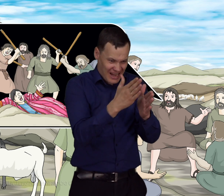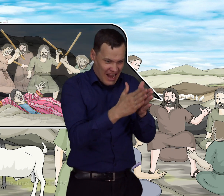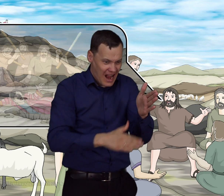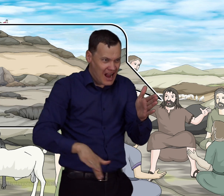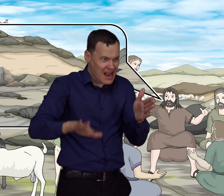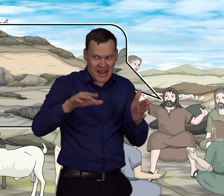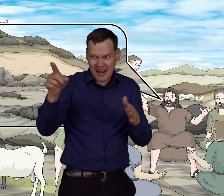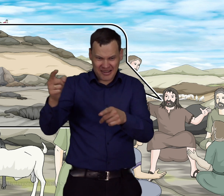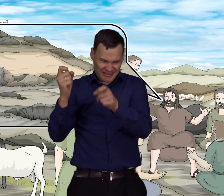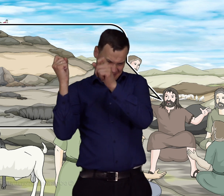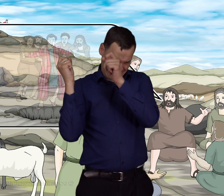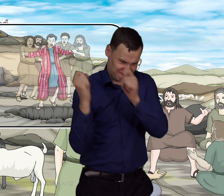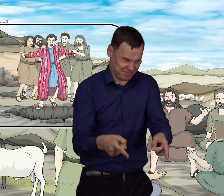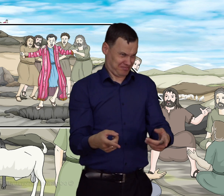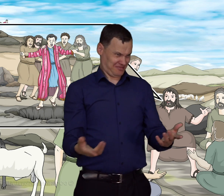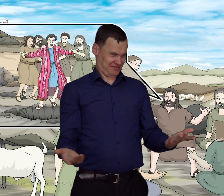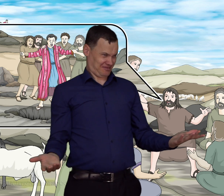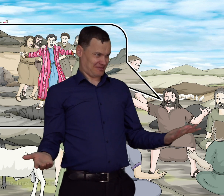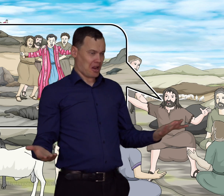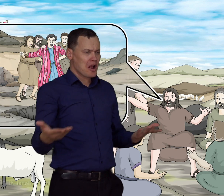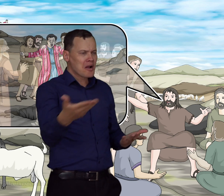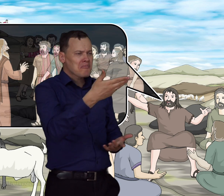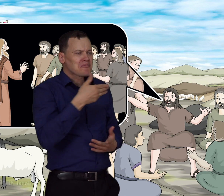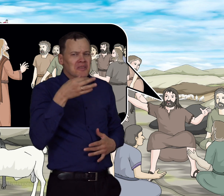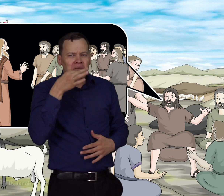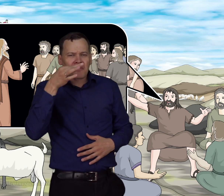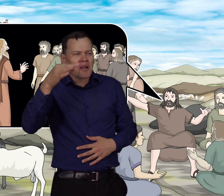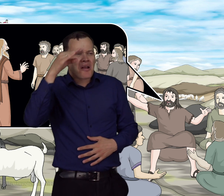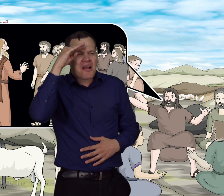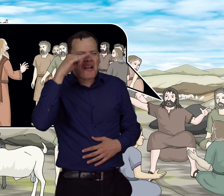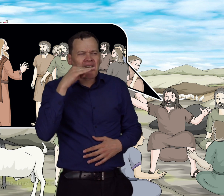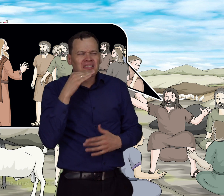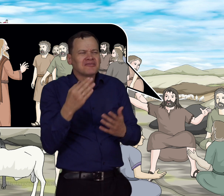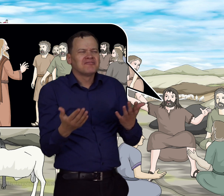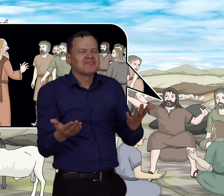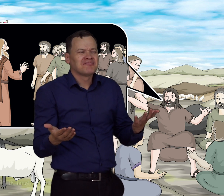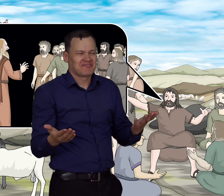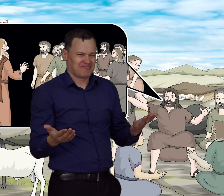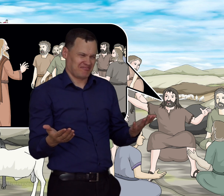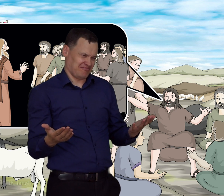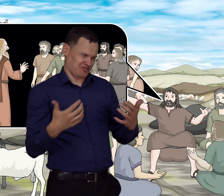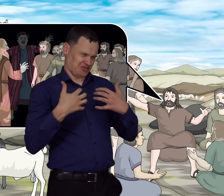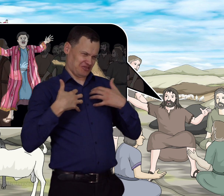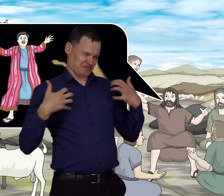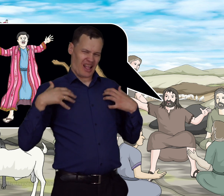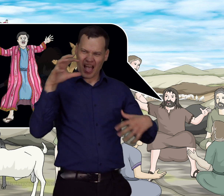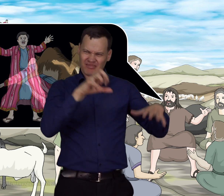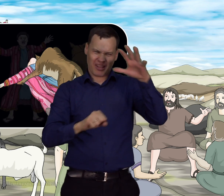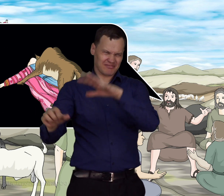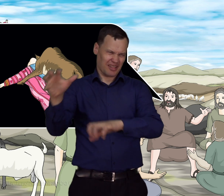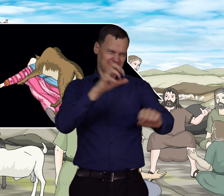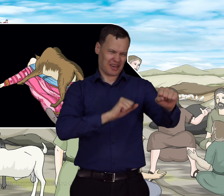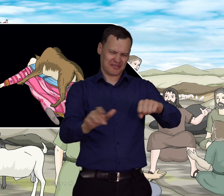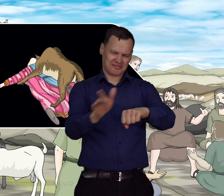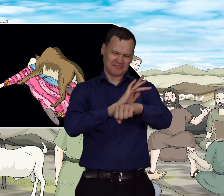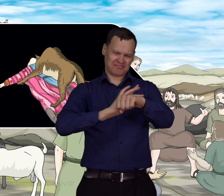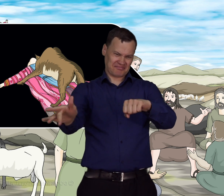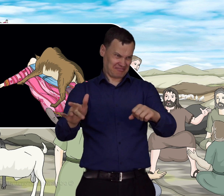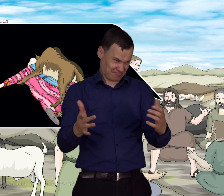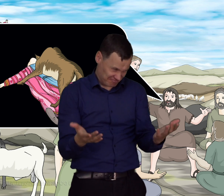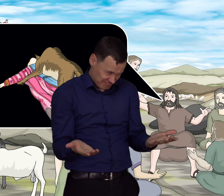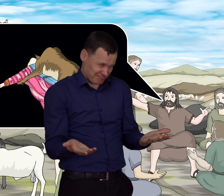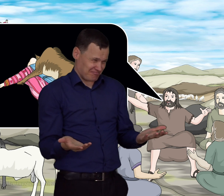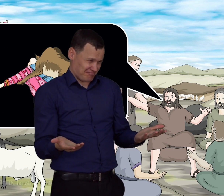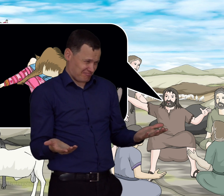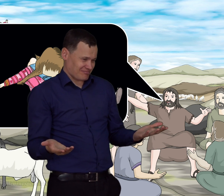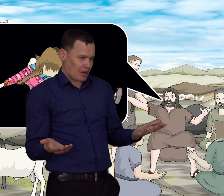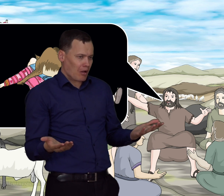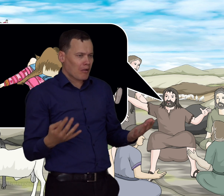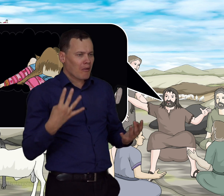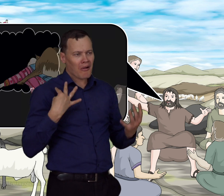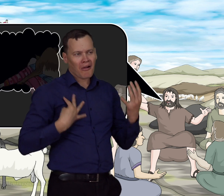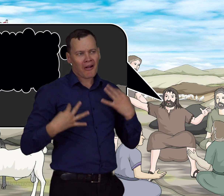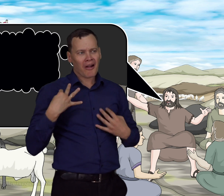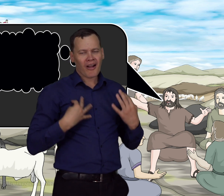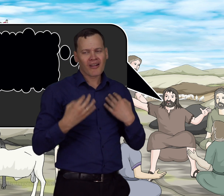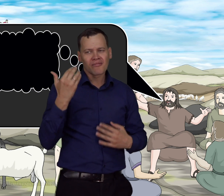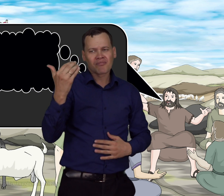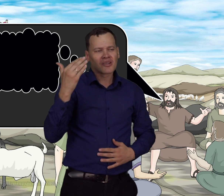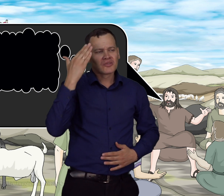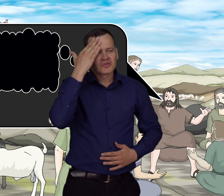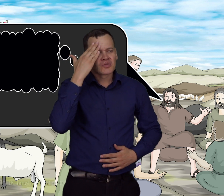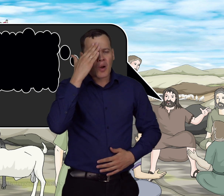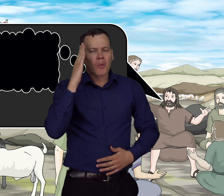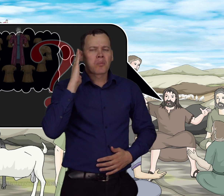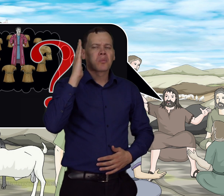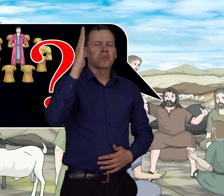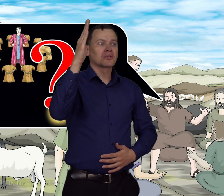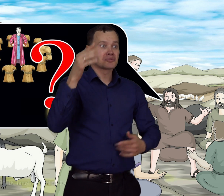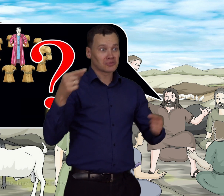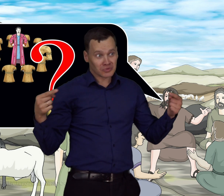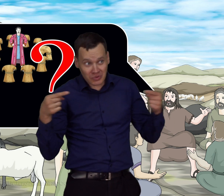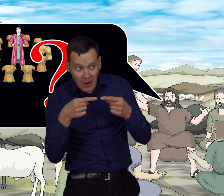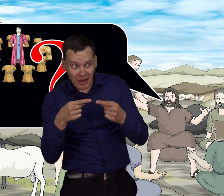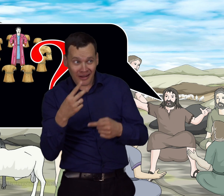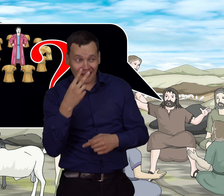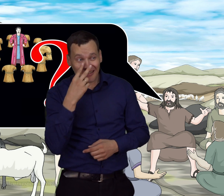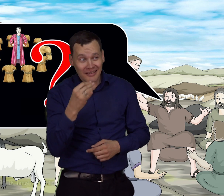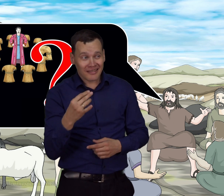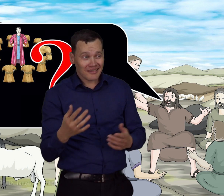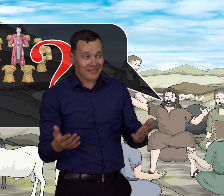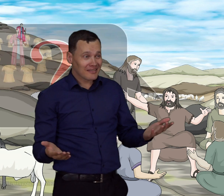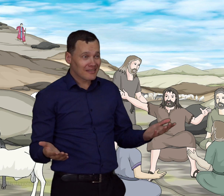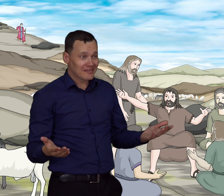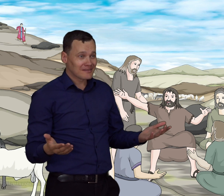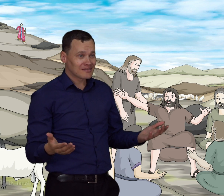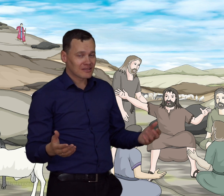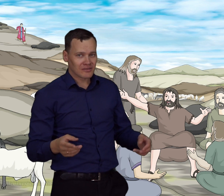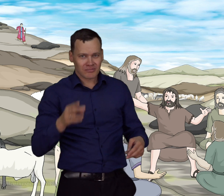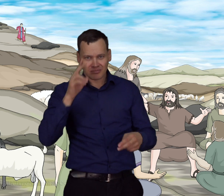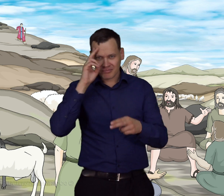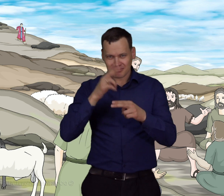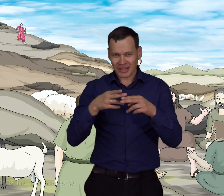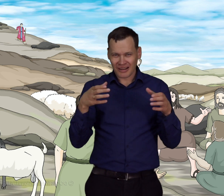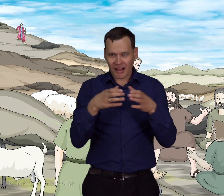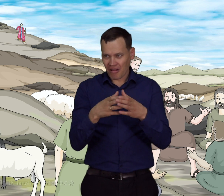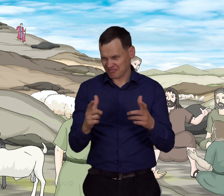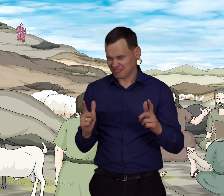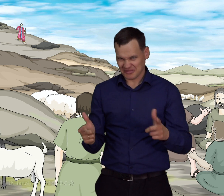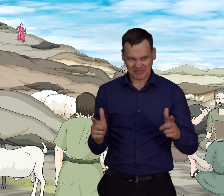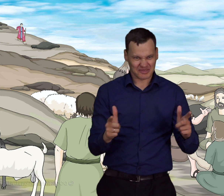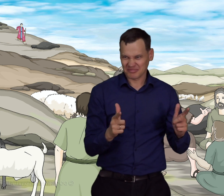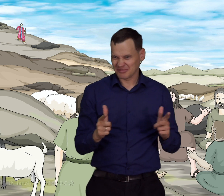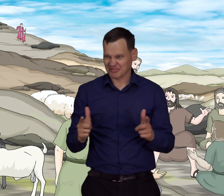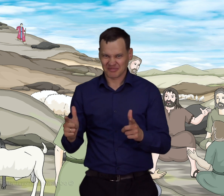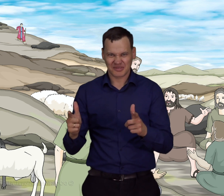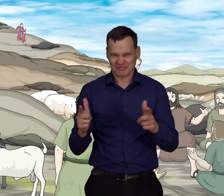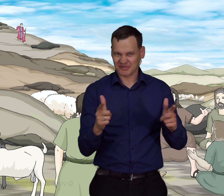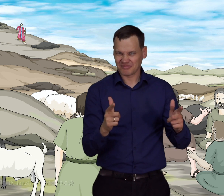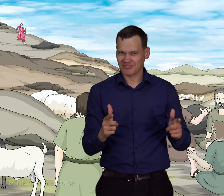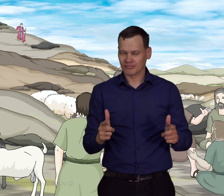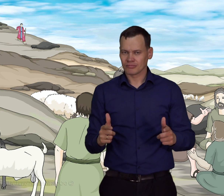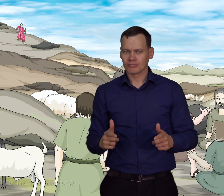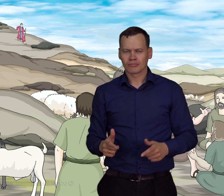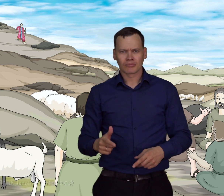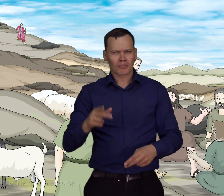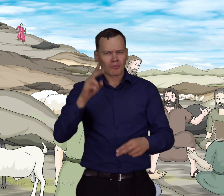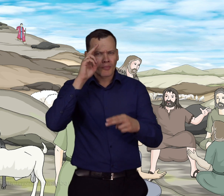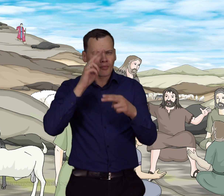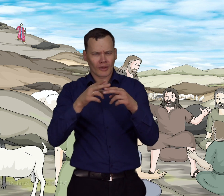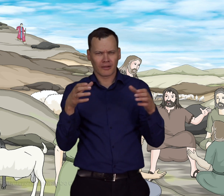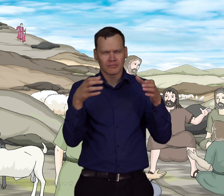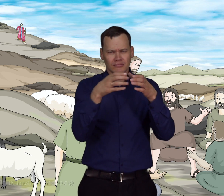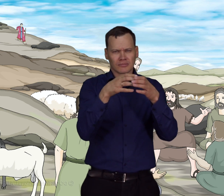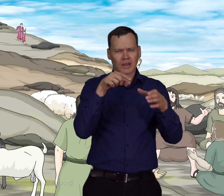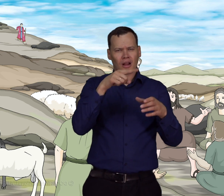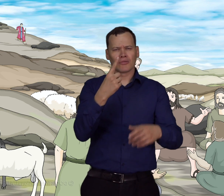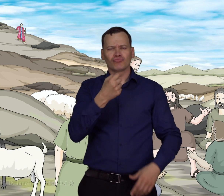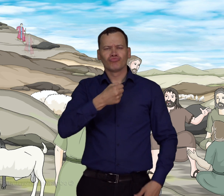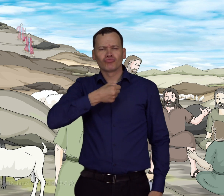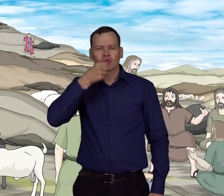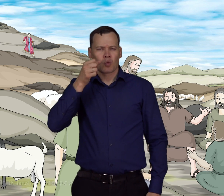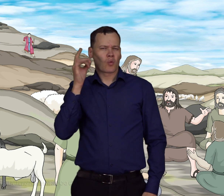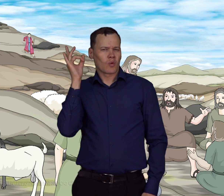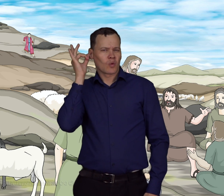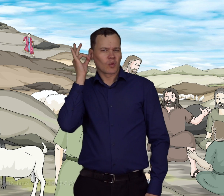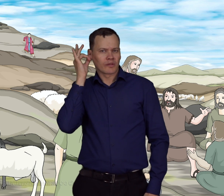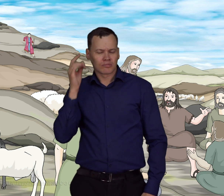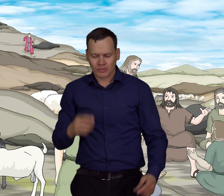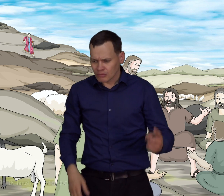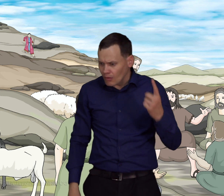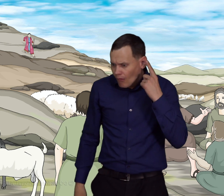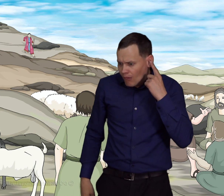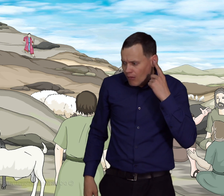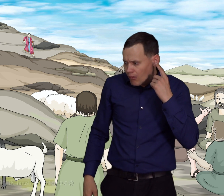We can say that a vicious animal has devoured him. Then we shall see what becomes of his dreams!”